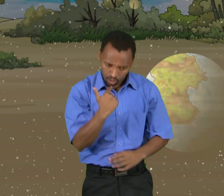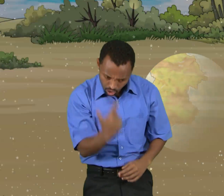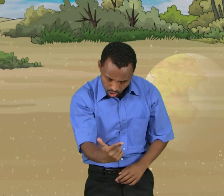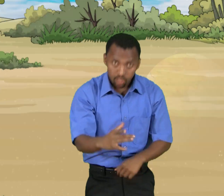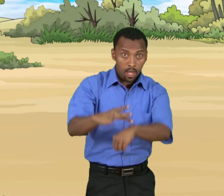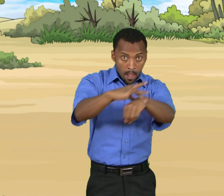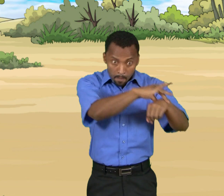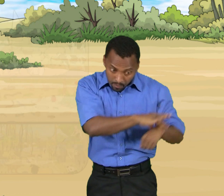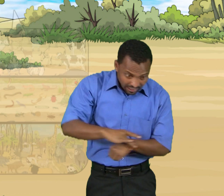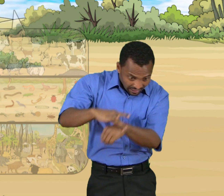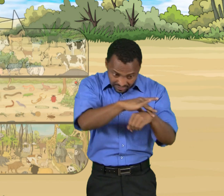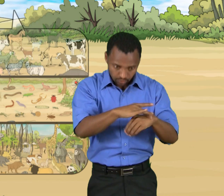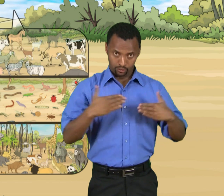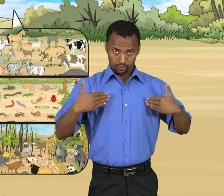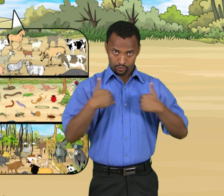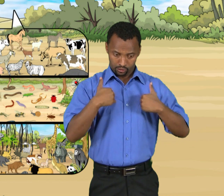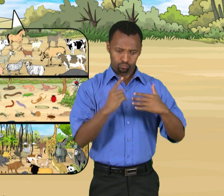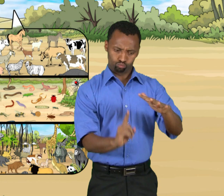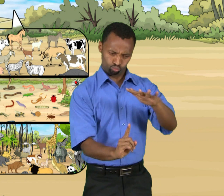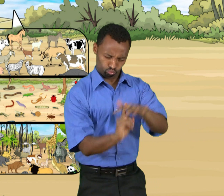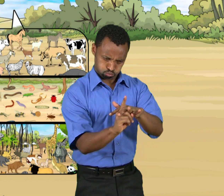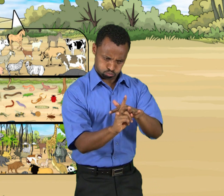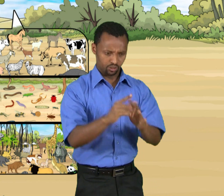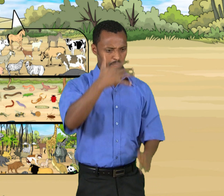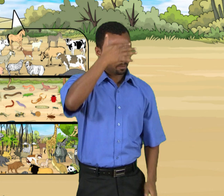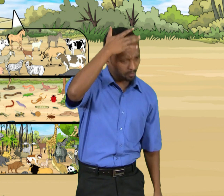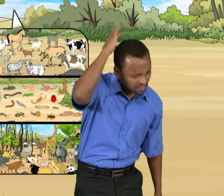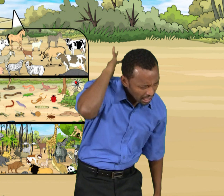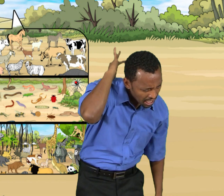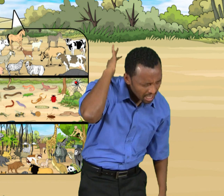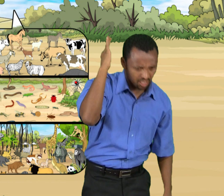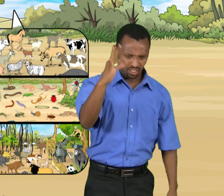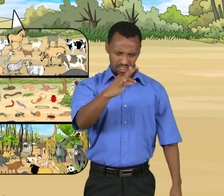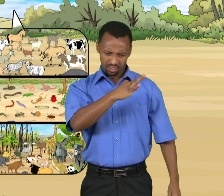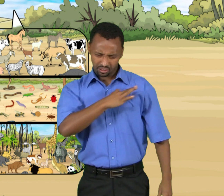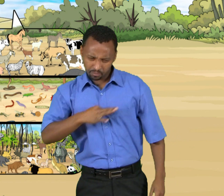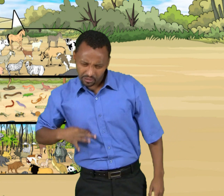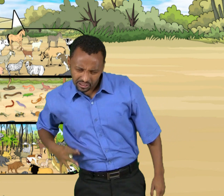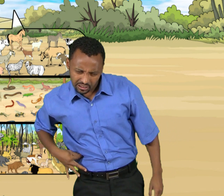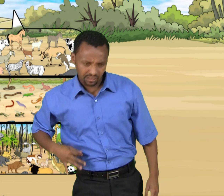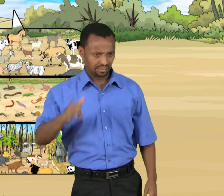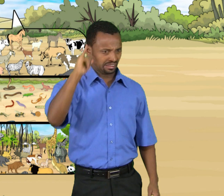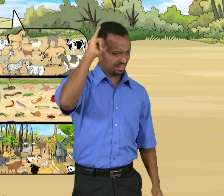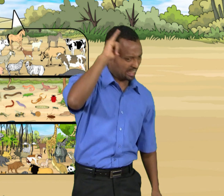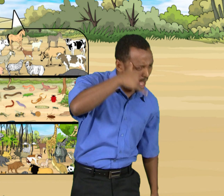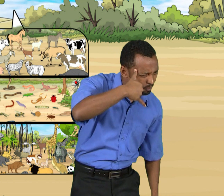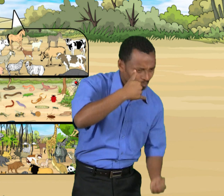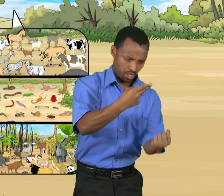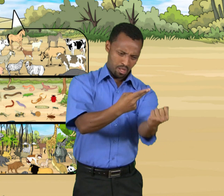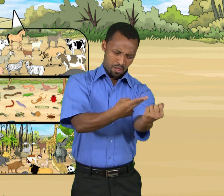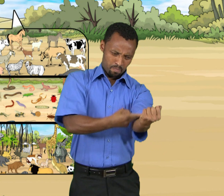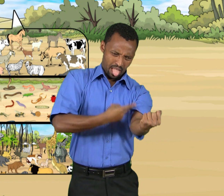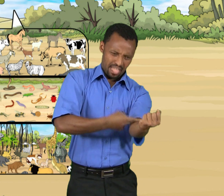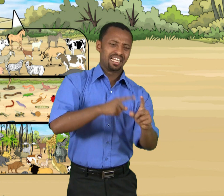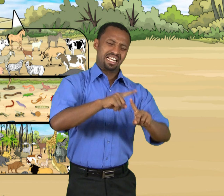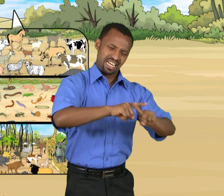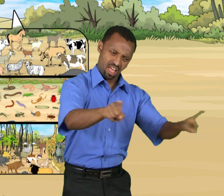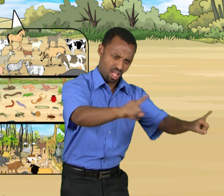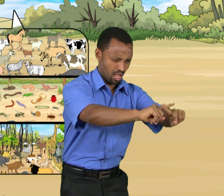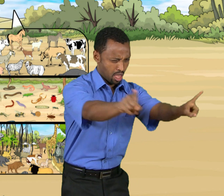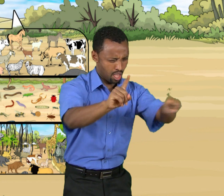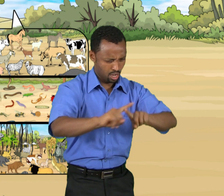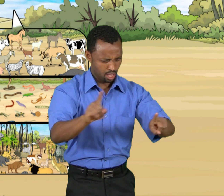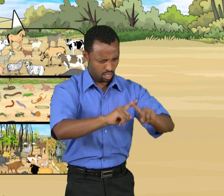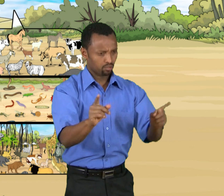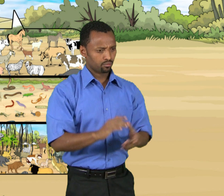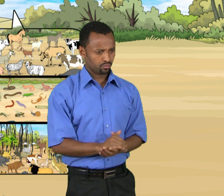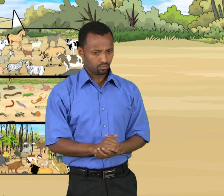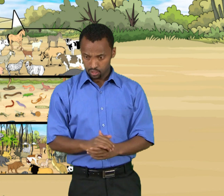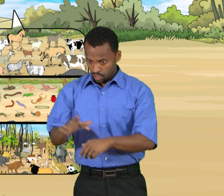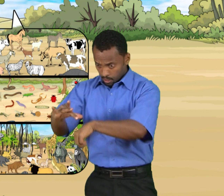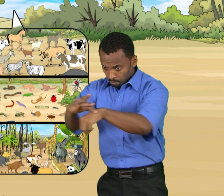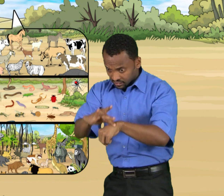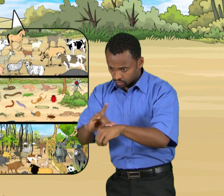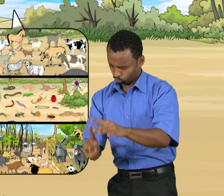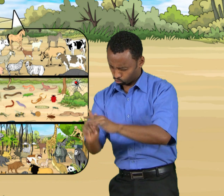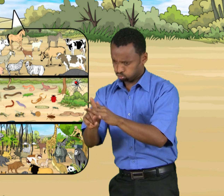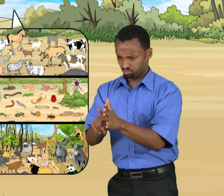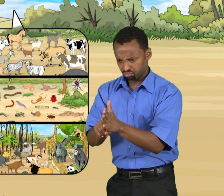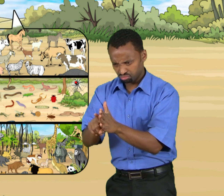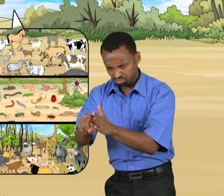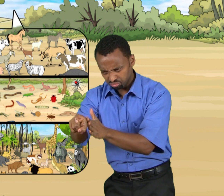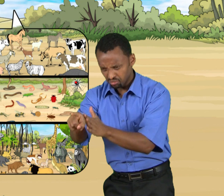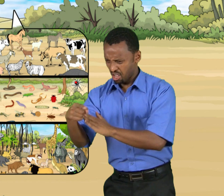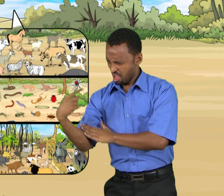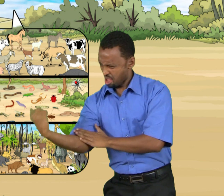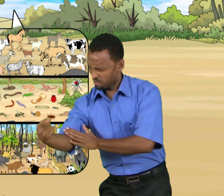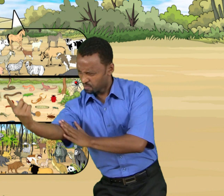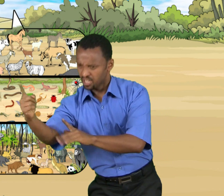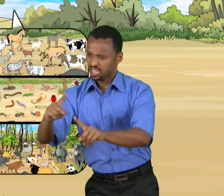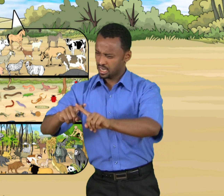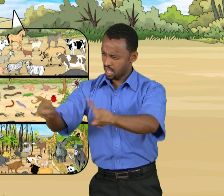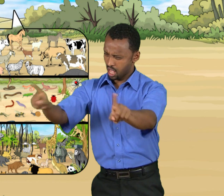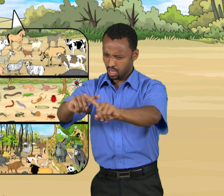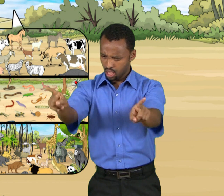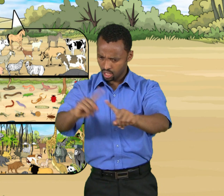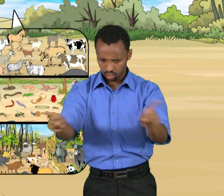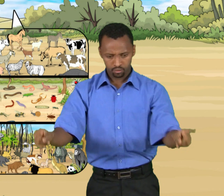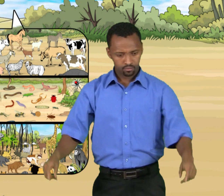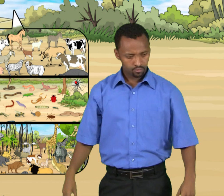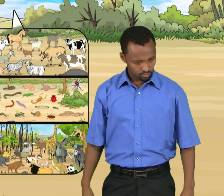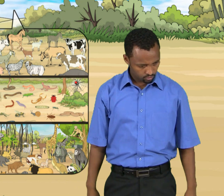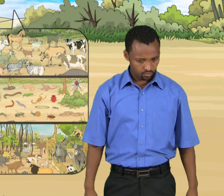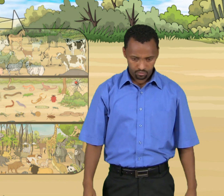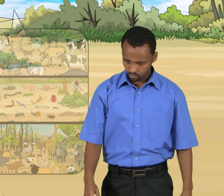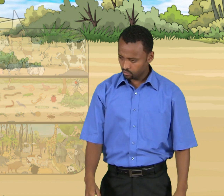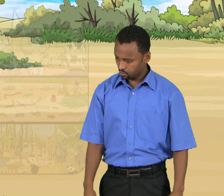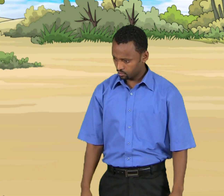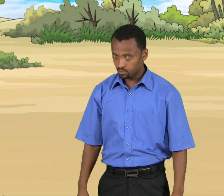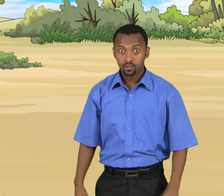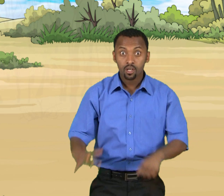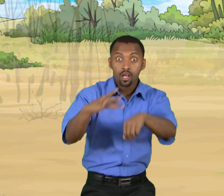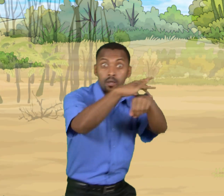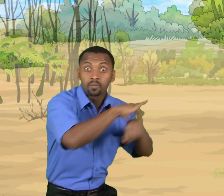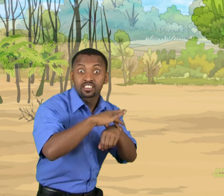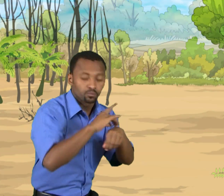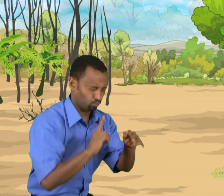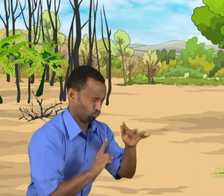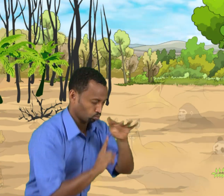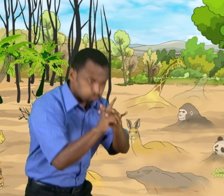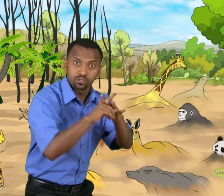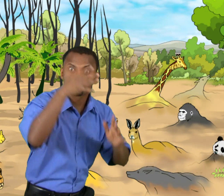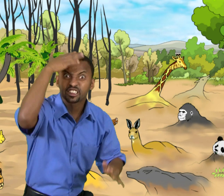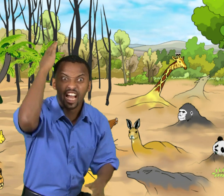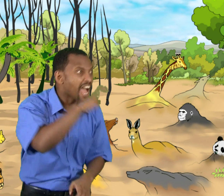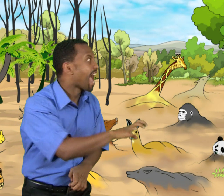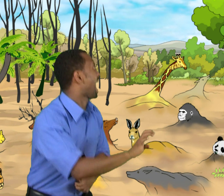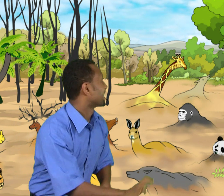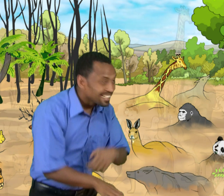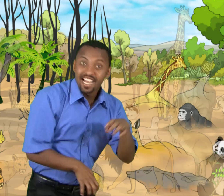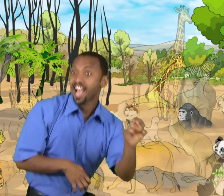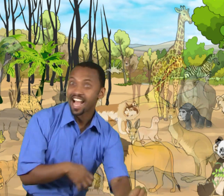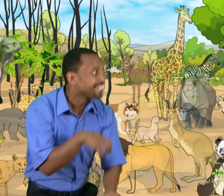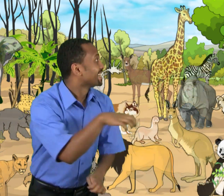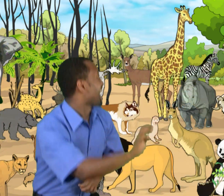And God said, “Let the earth bring forth living creatures according to their kinds: livestock, land crawlers, and beasts of the earth according to their kinds.” And it was so.